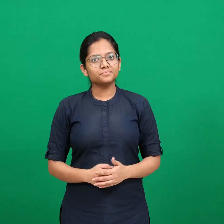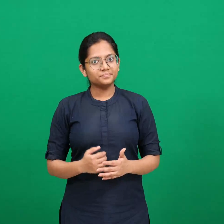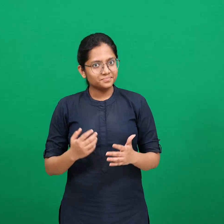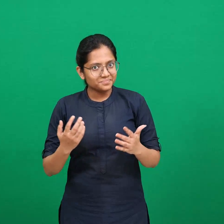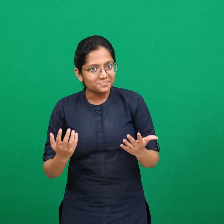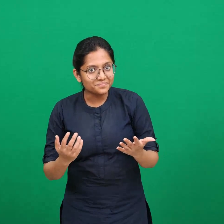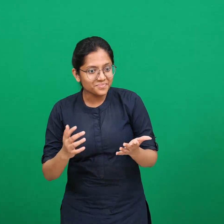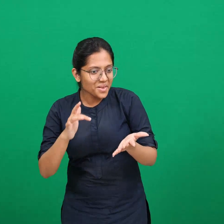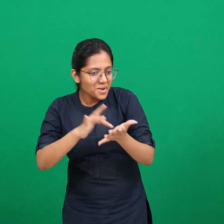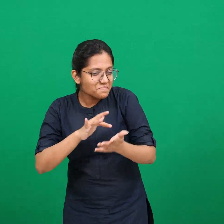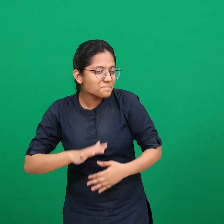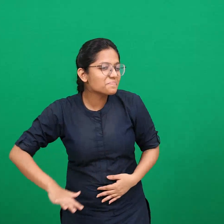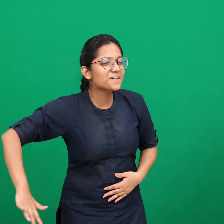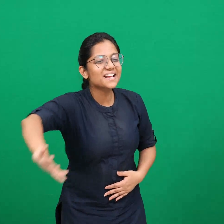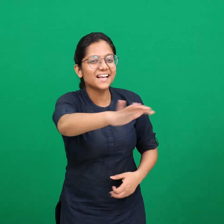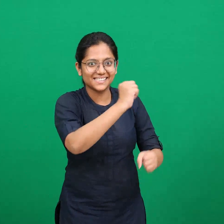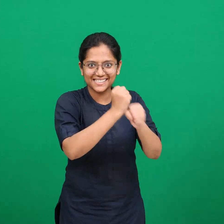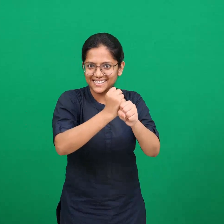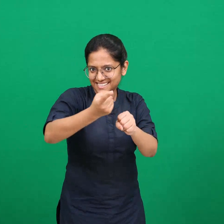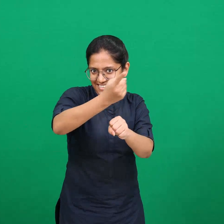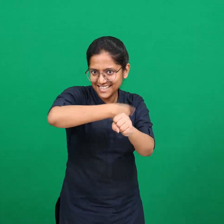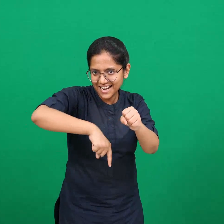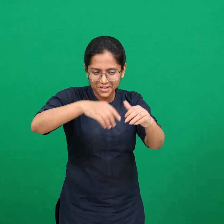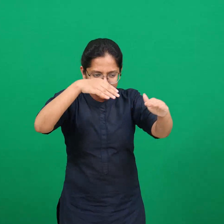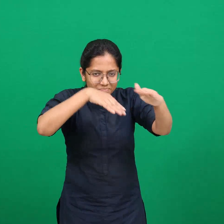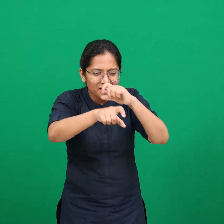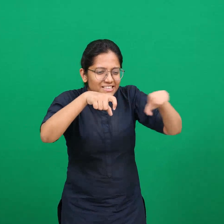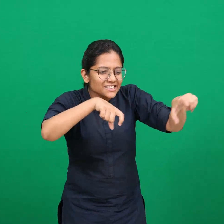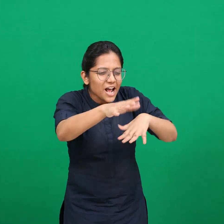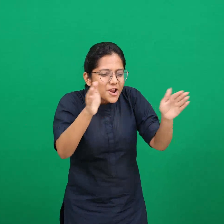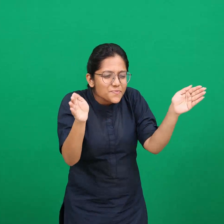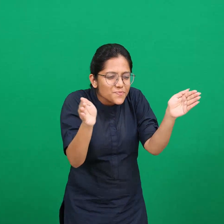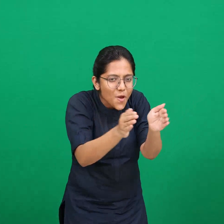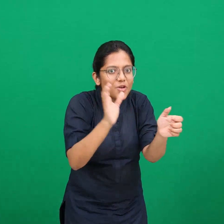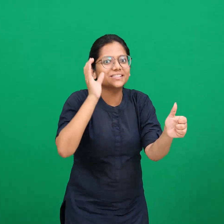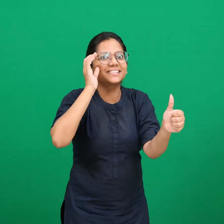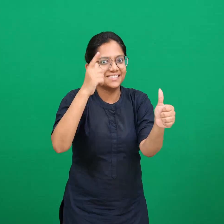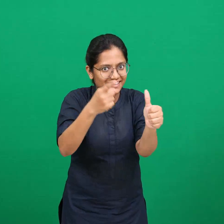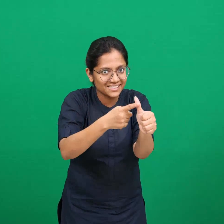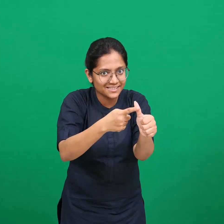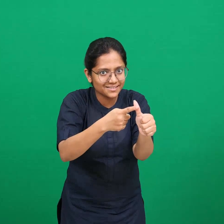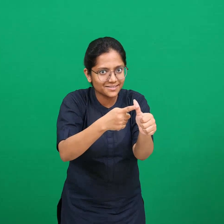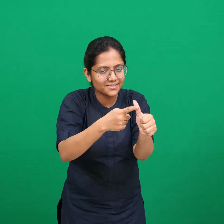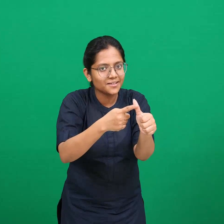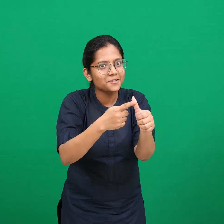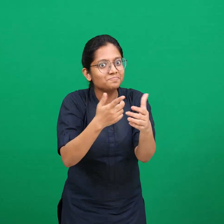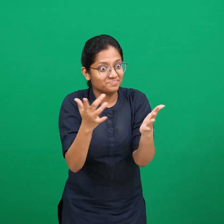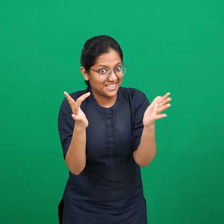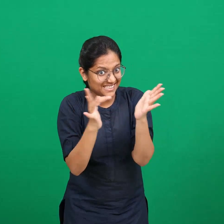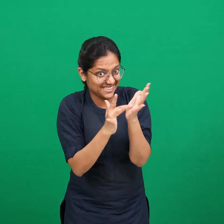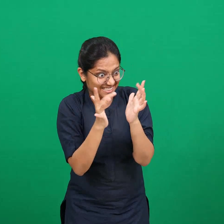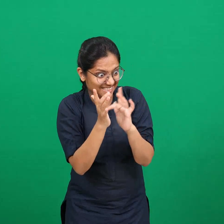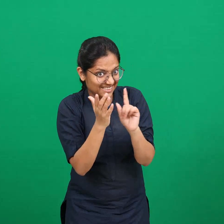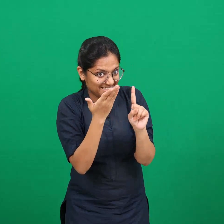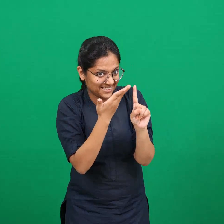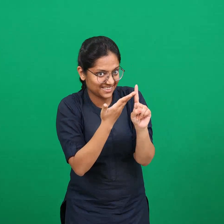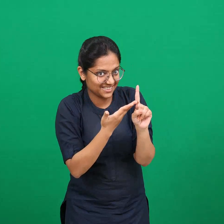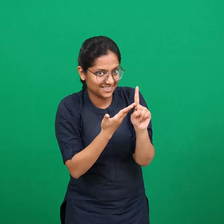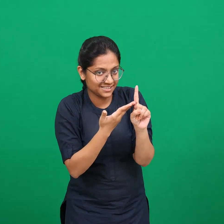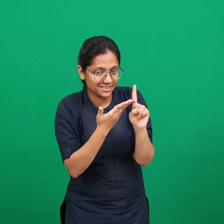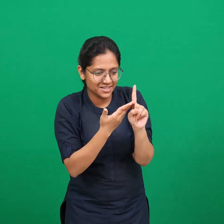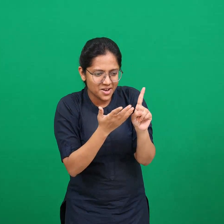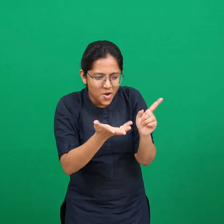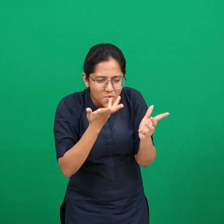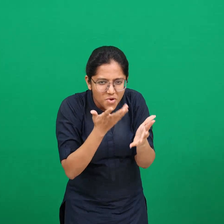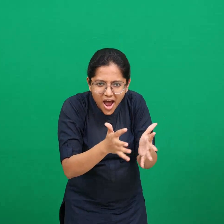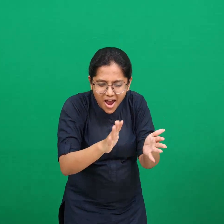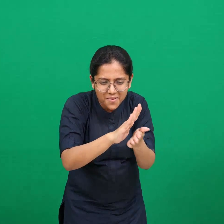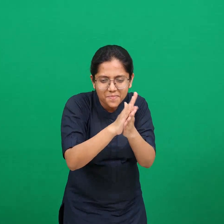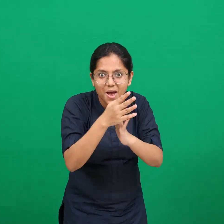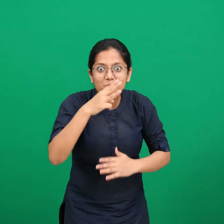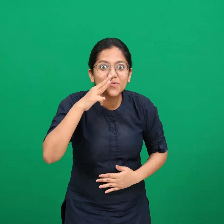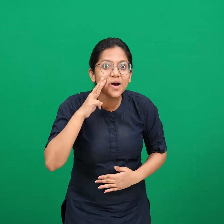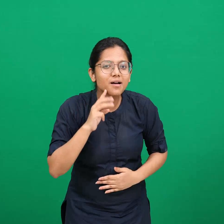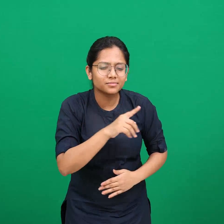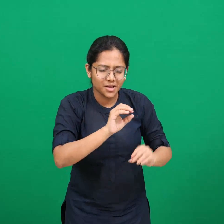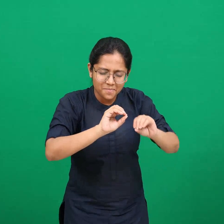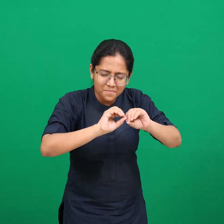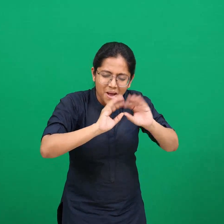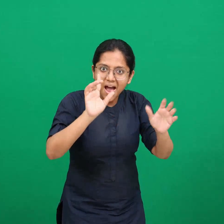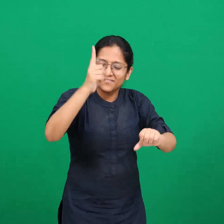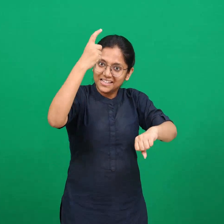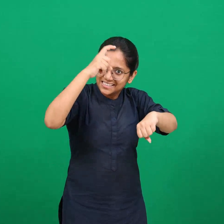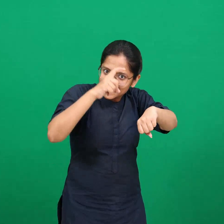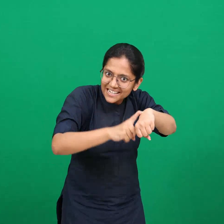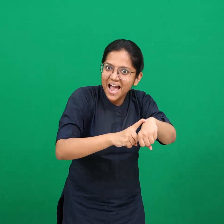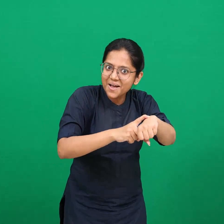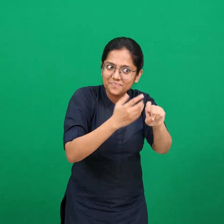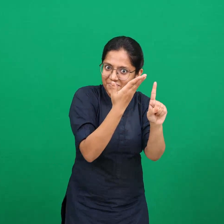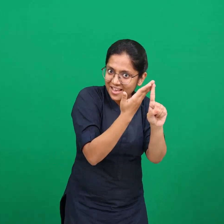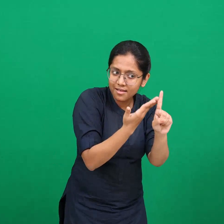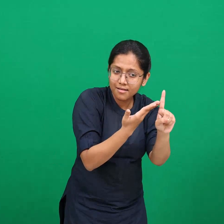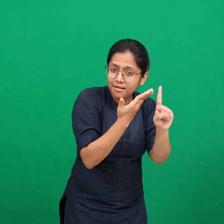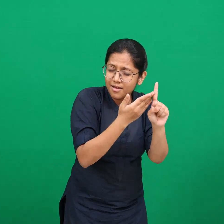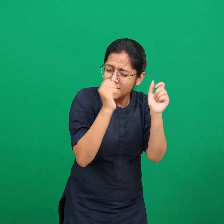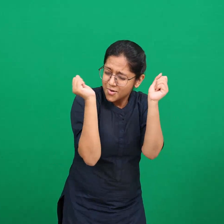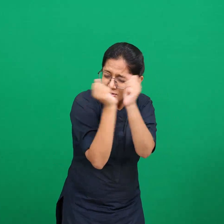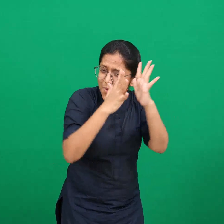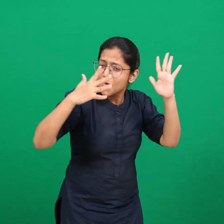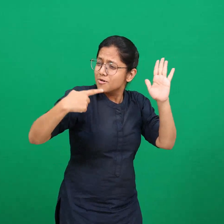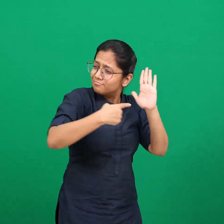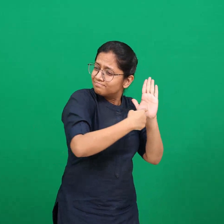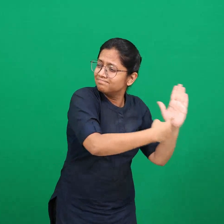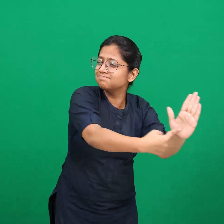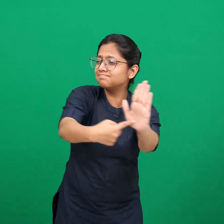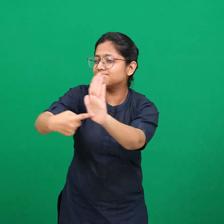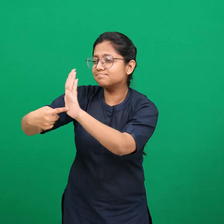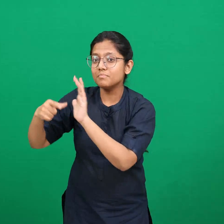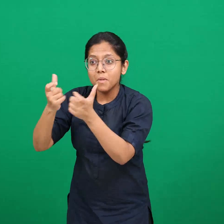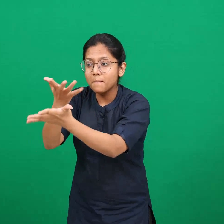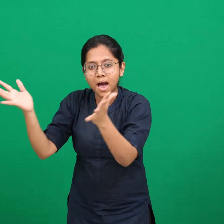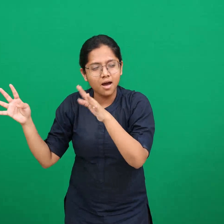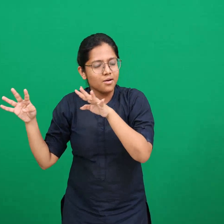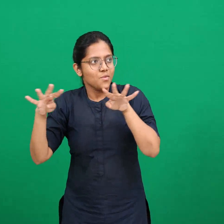Jesus performed this, the first of His signs, at Cana in Galilee.